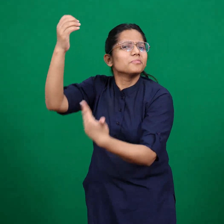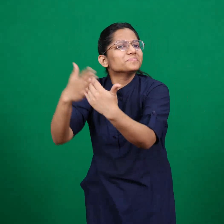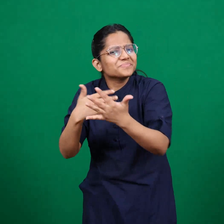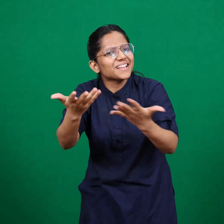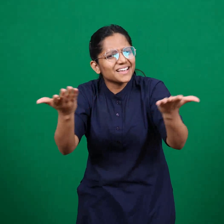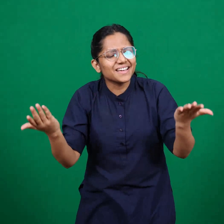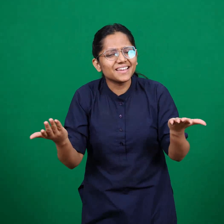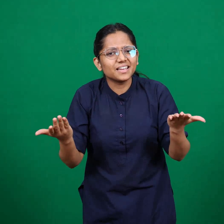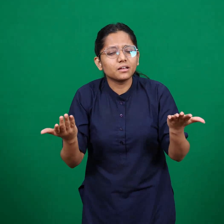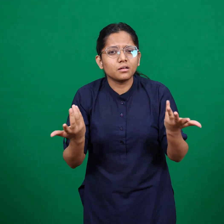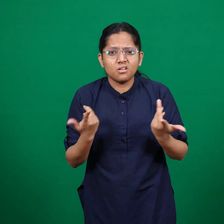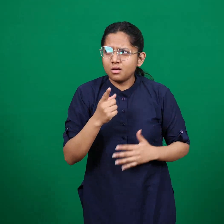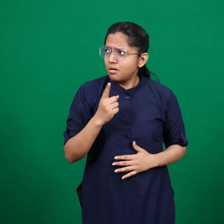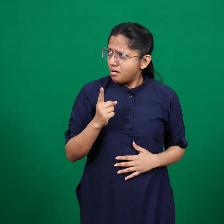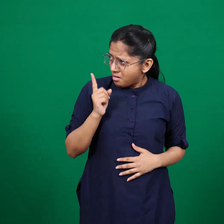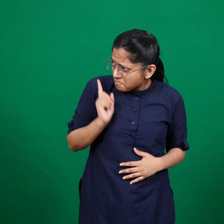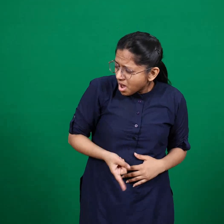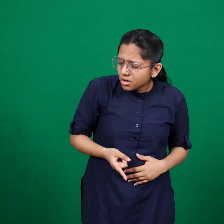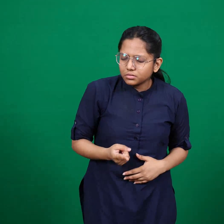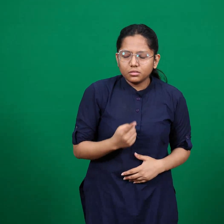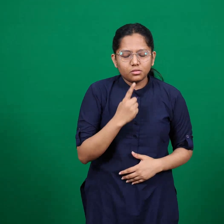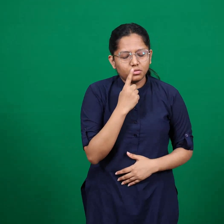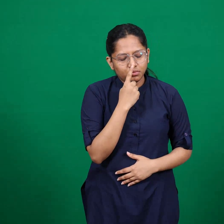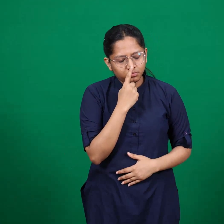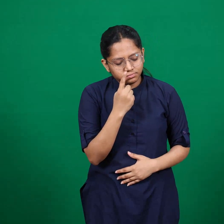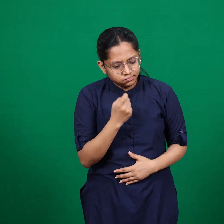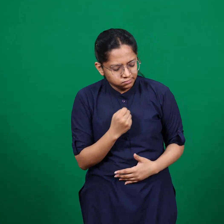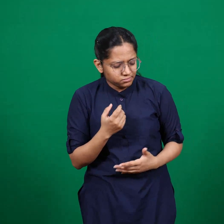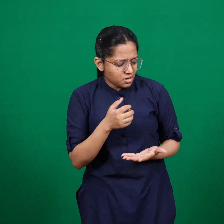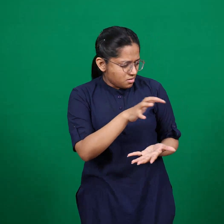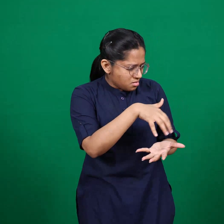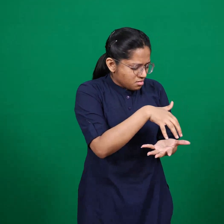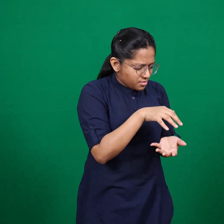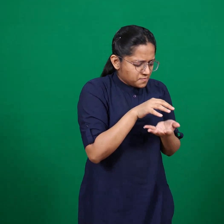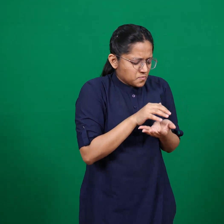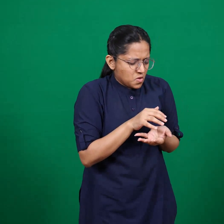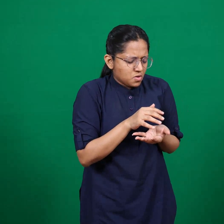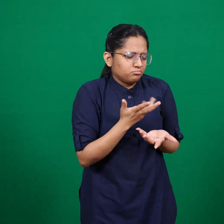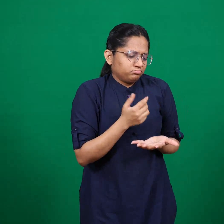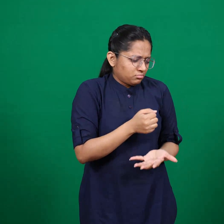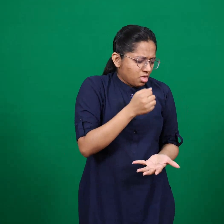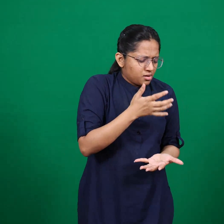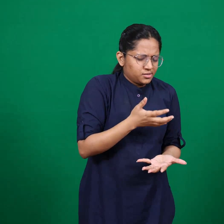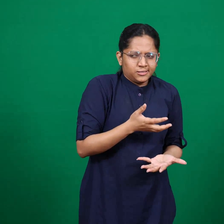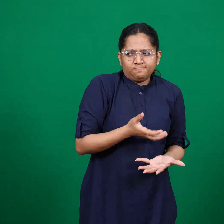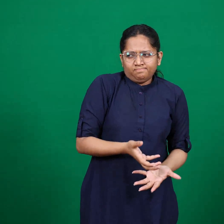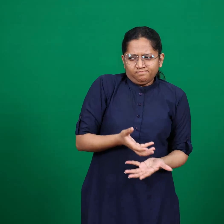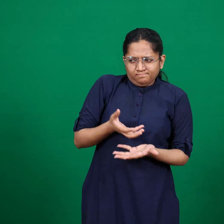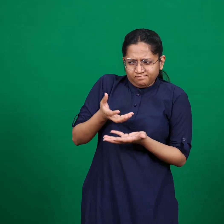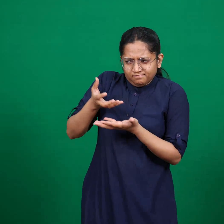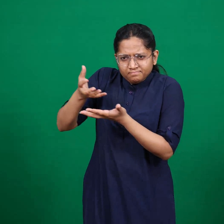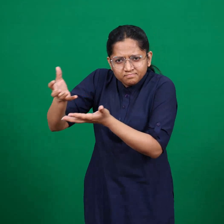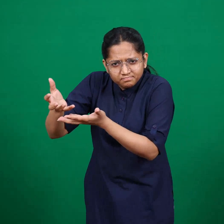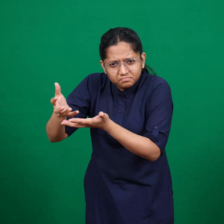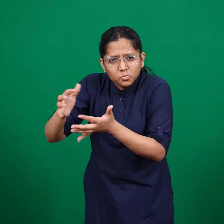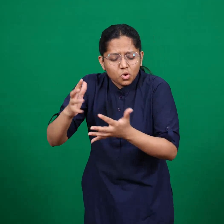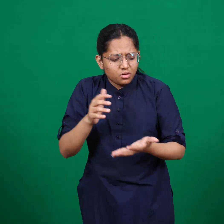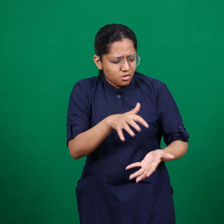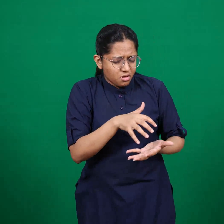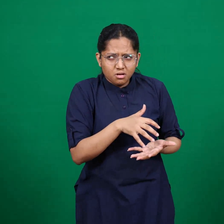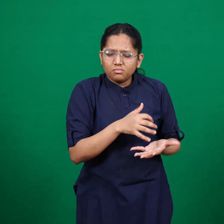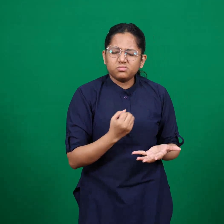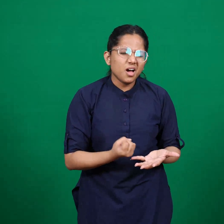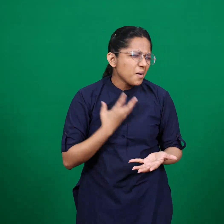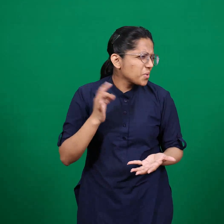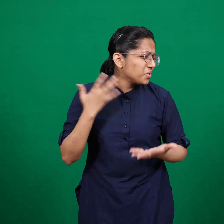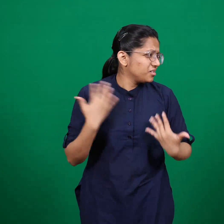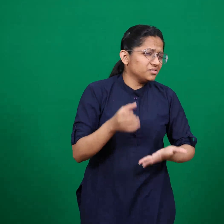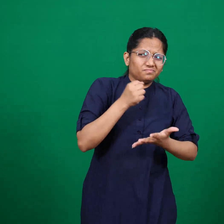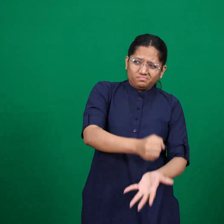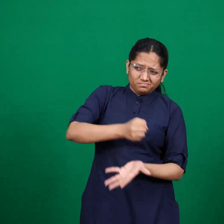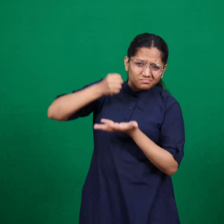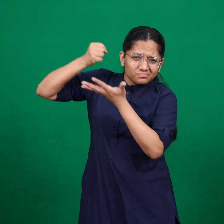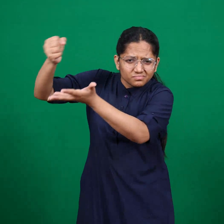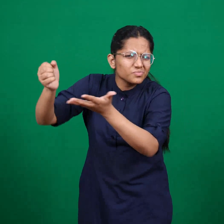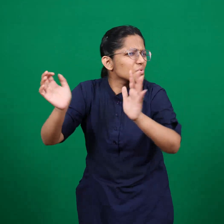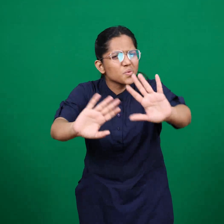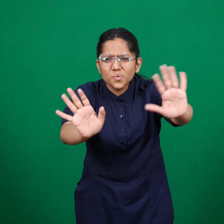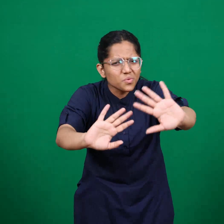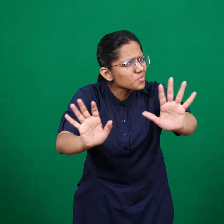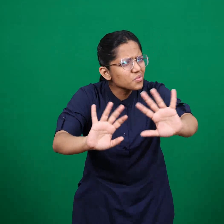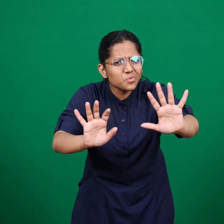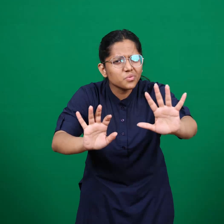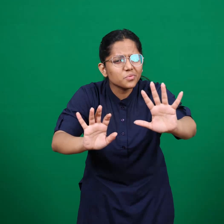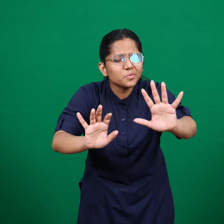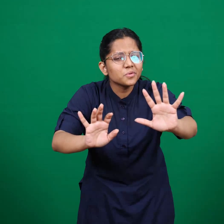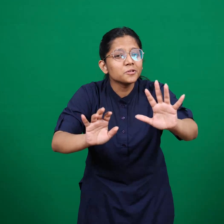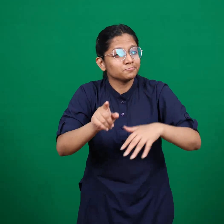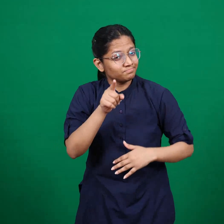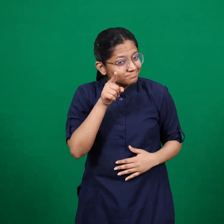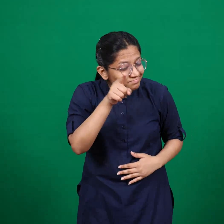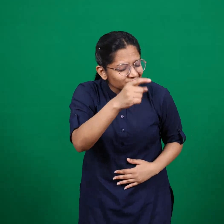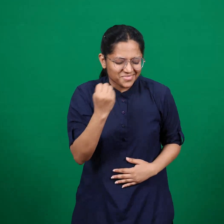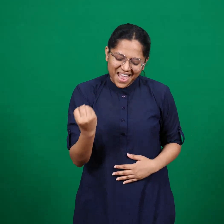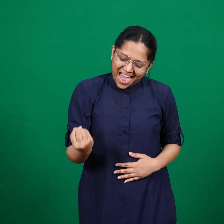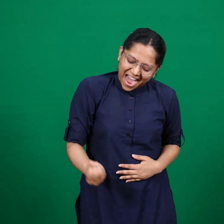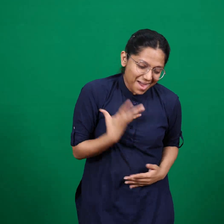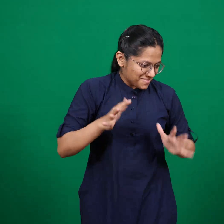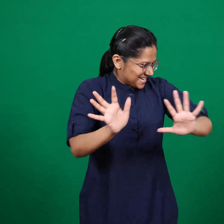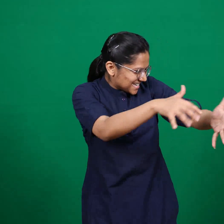For God loves a cheerful giver.